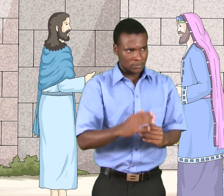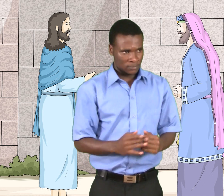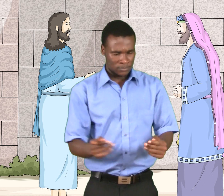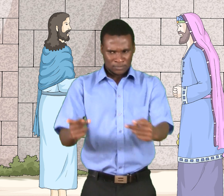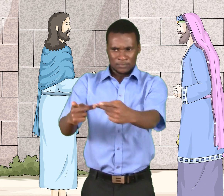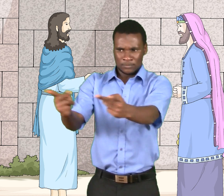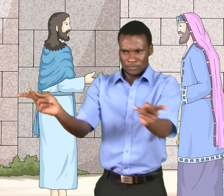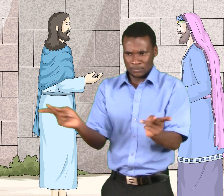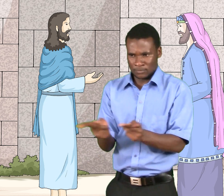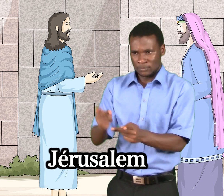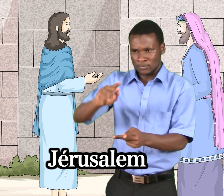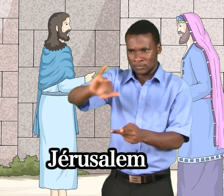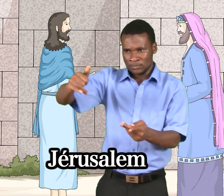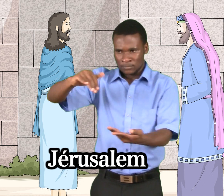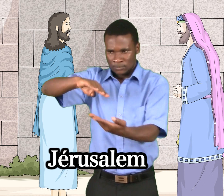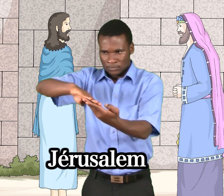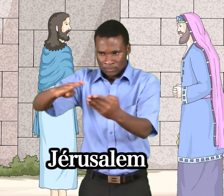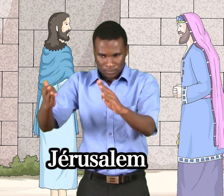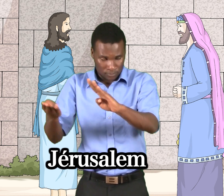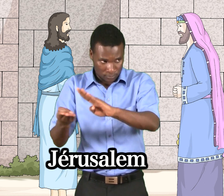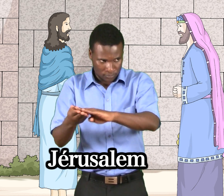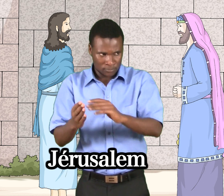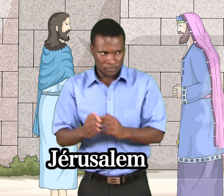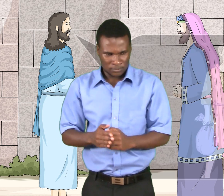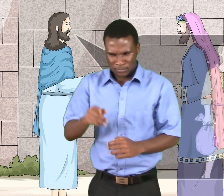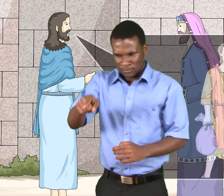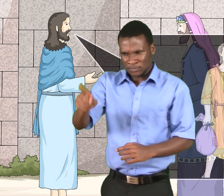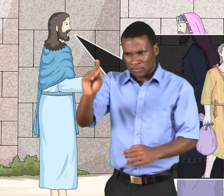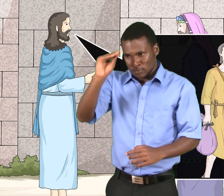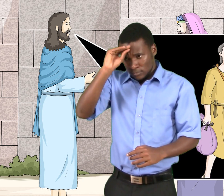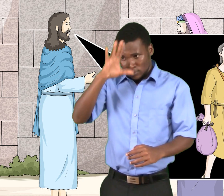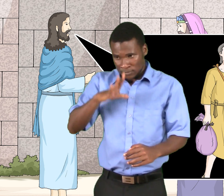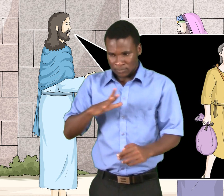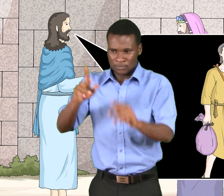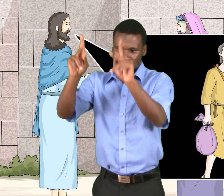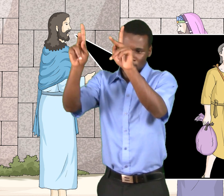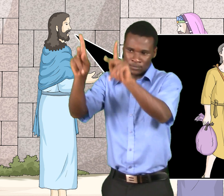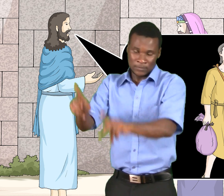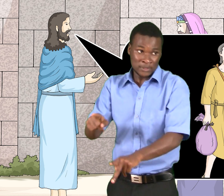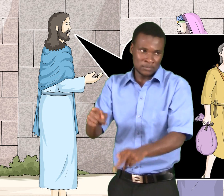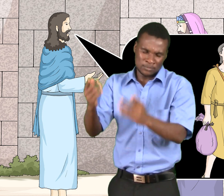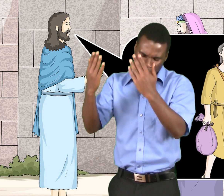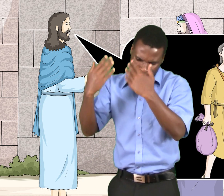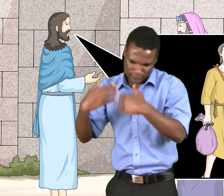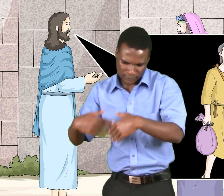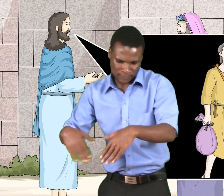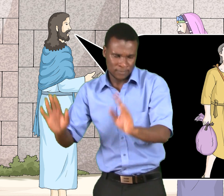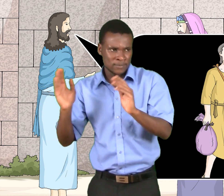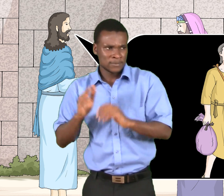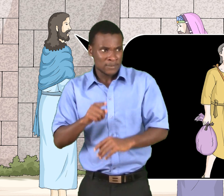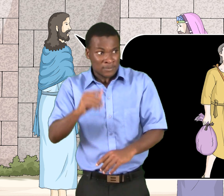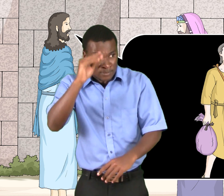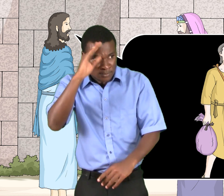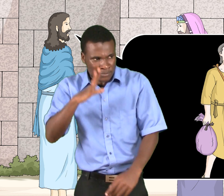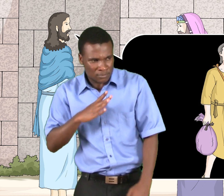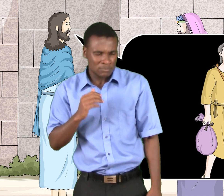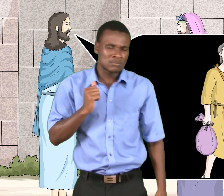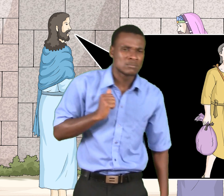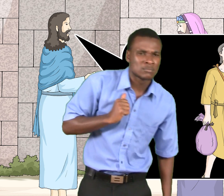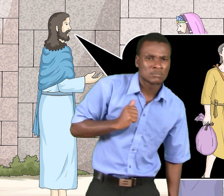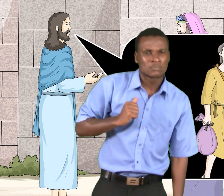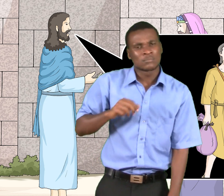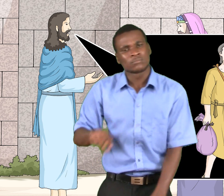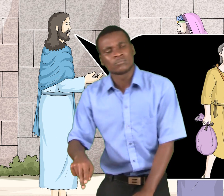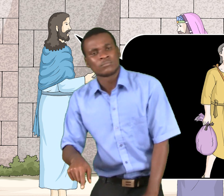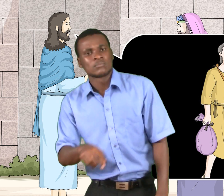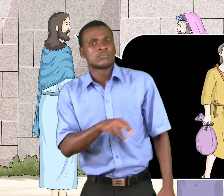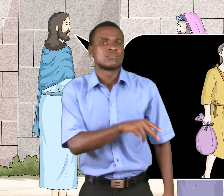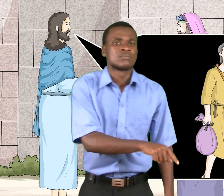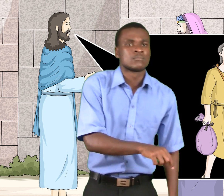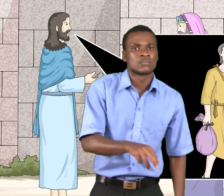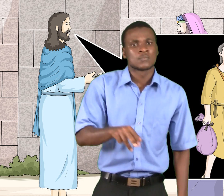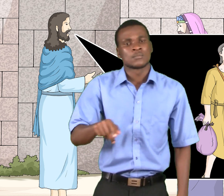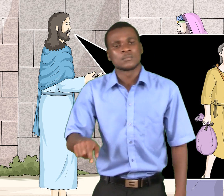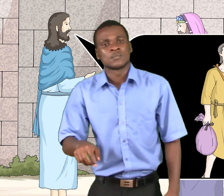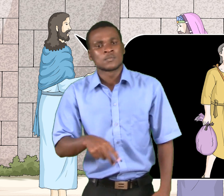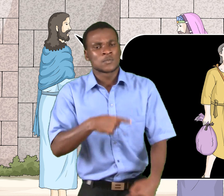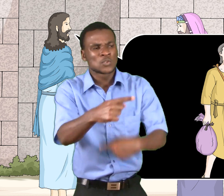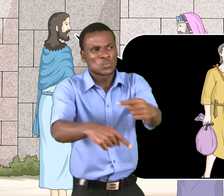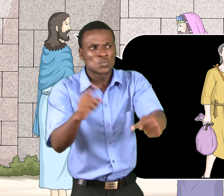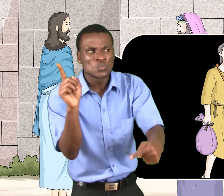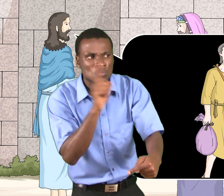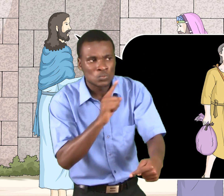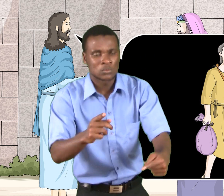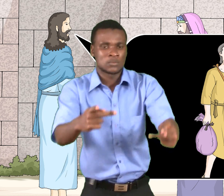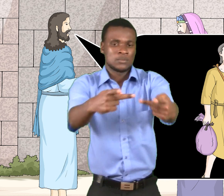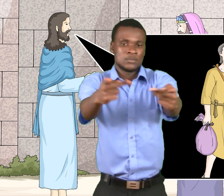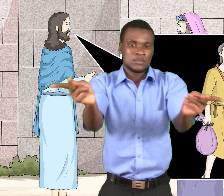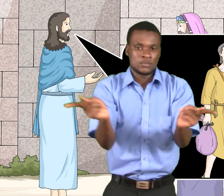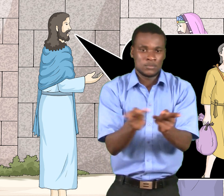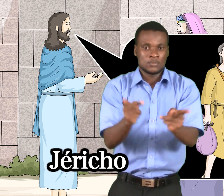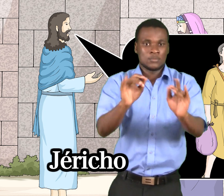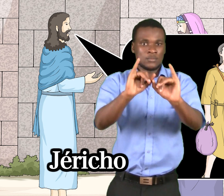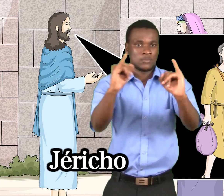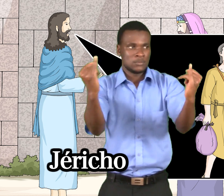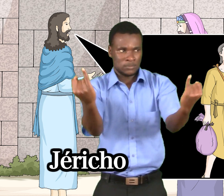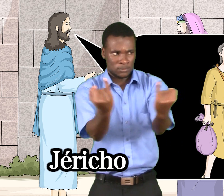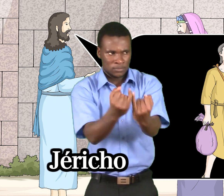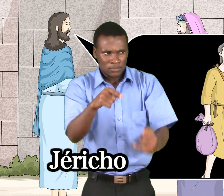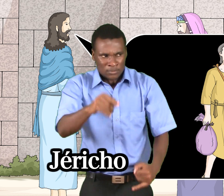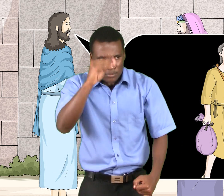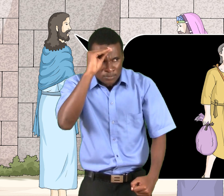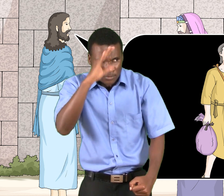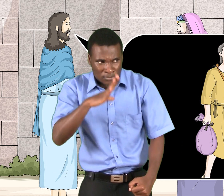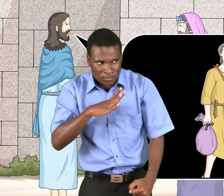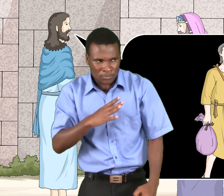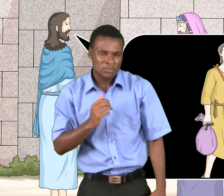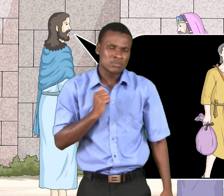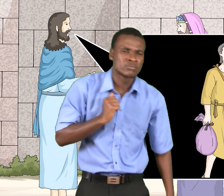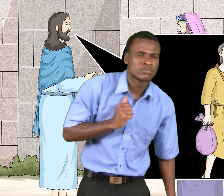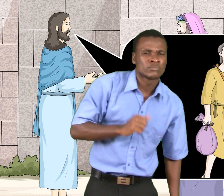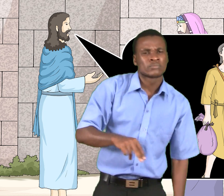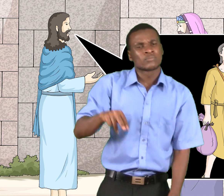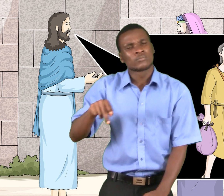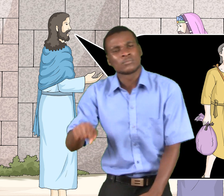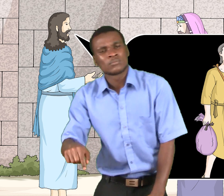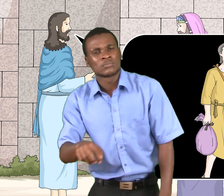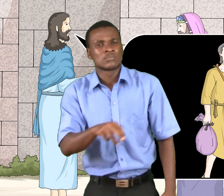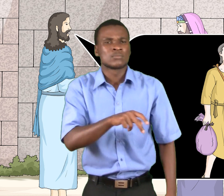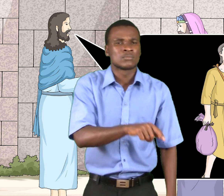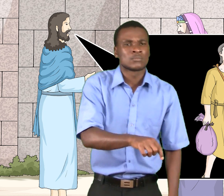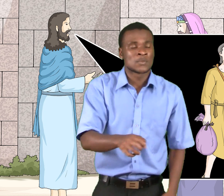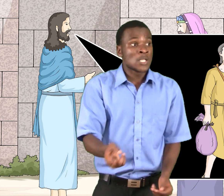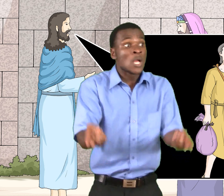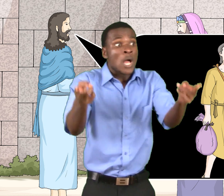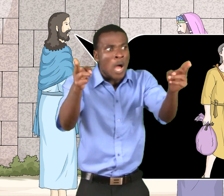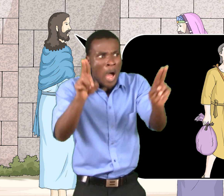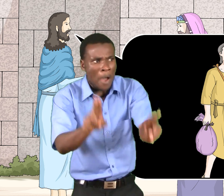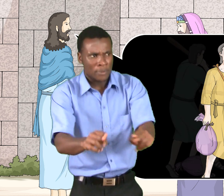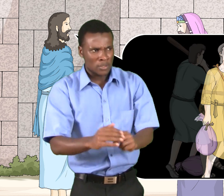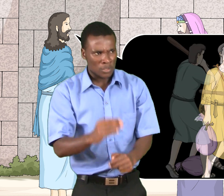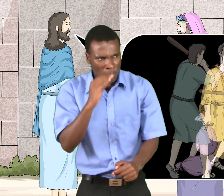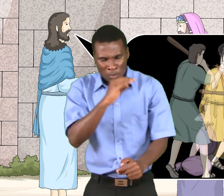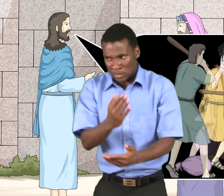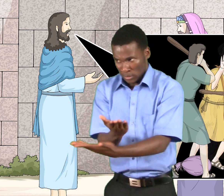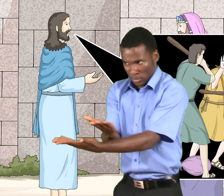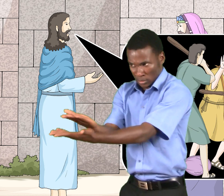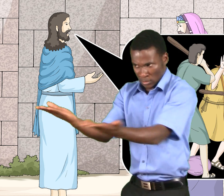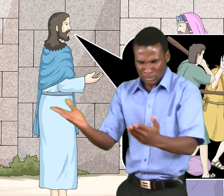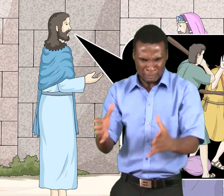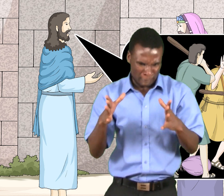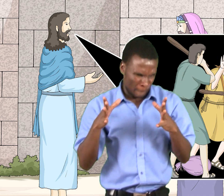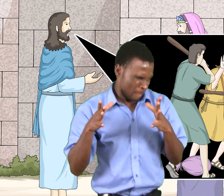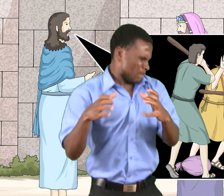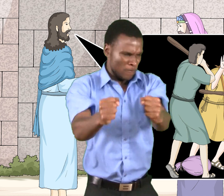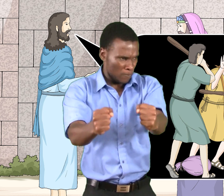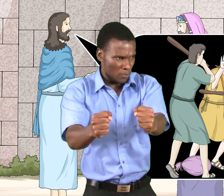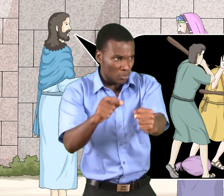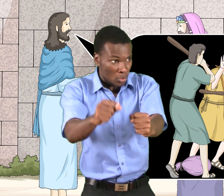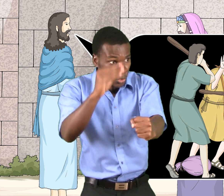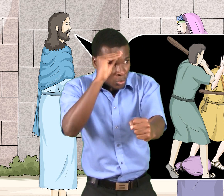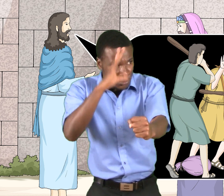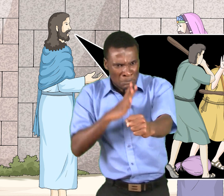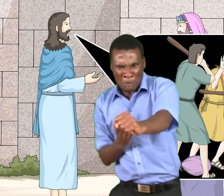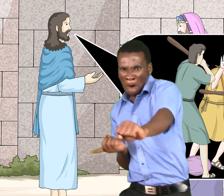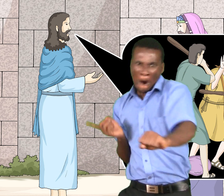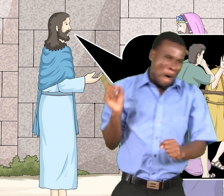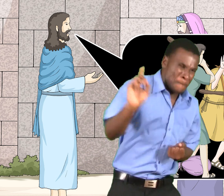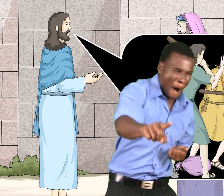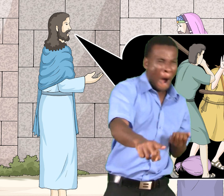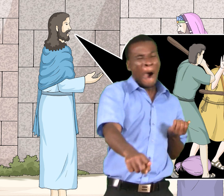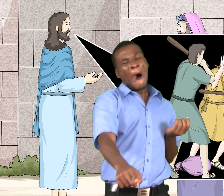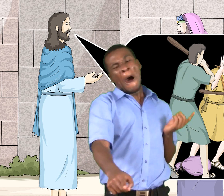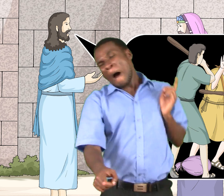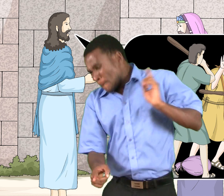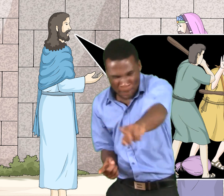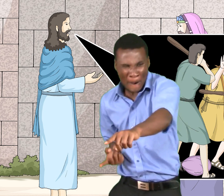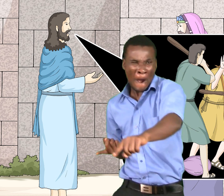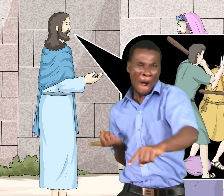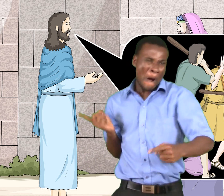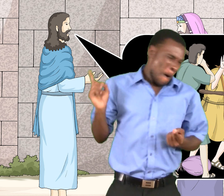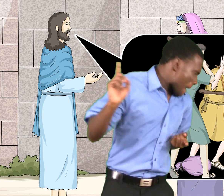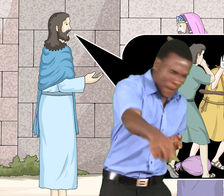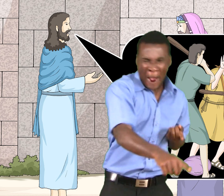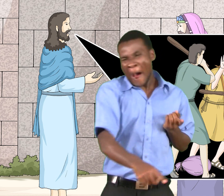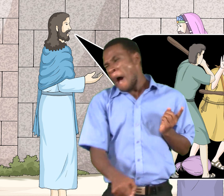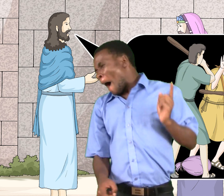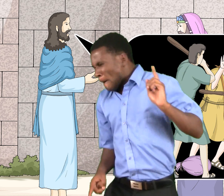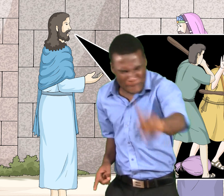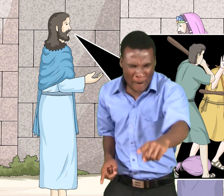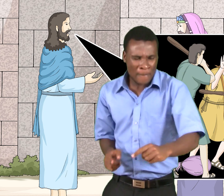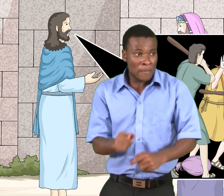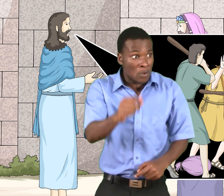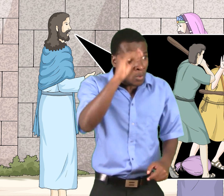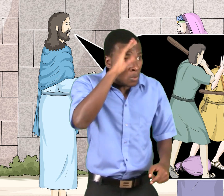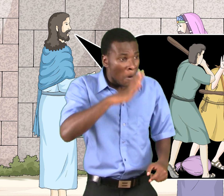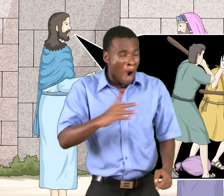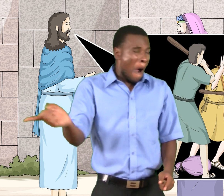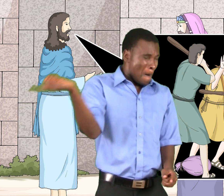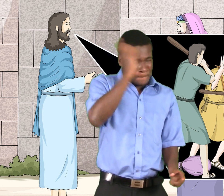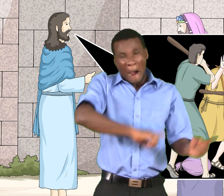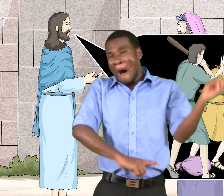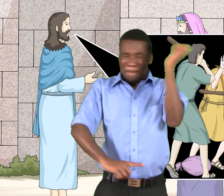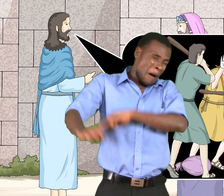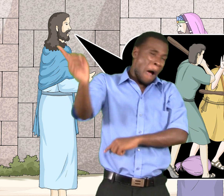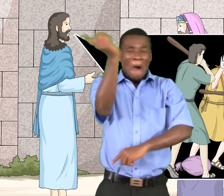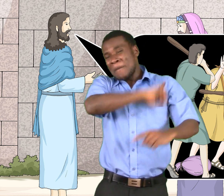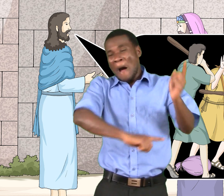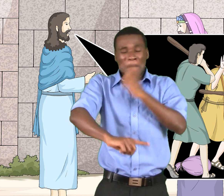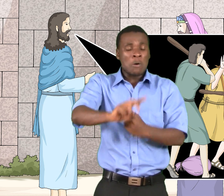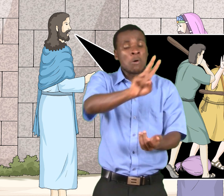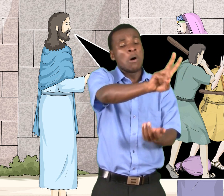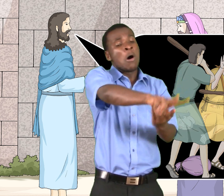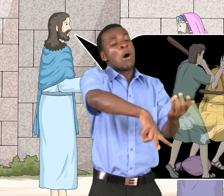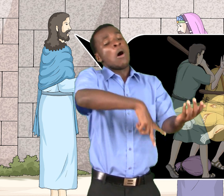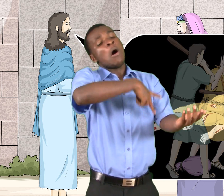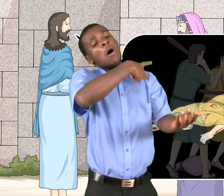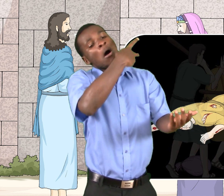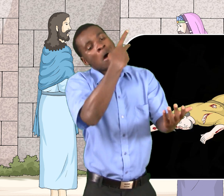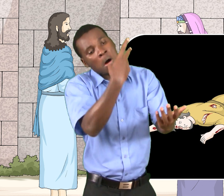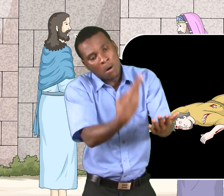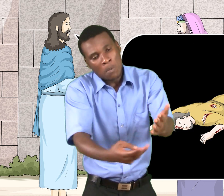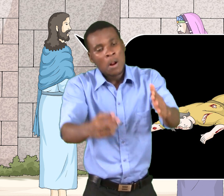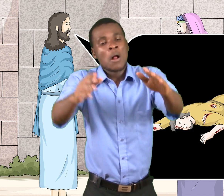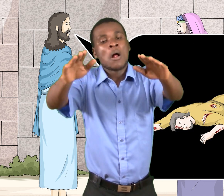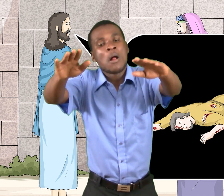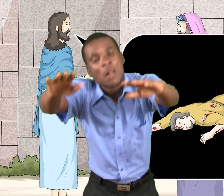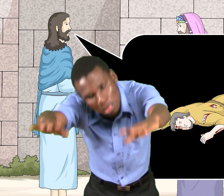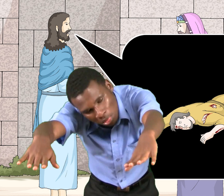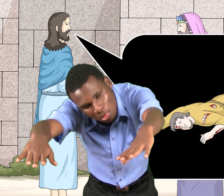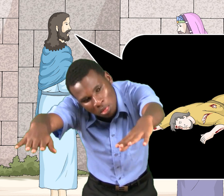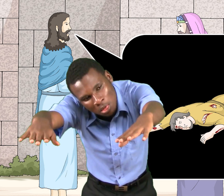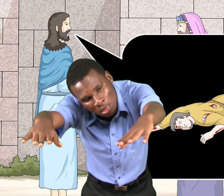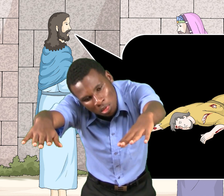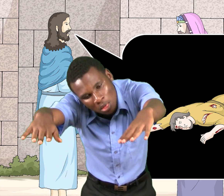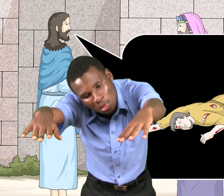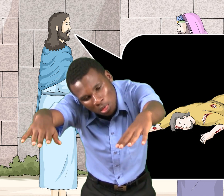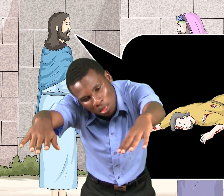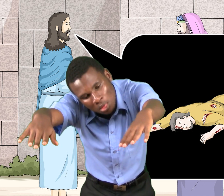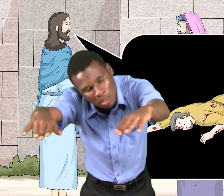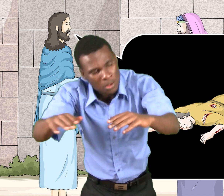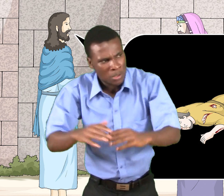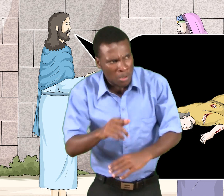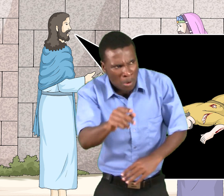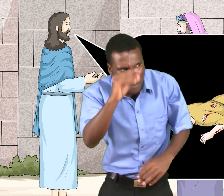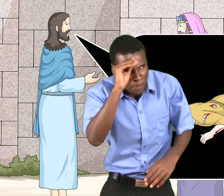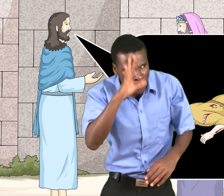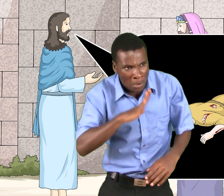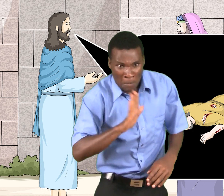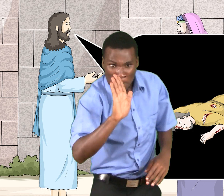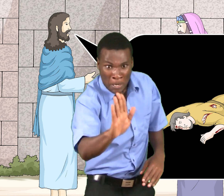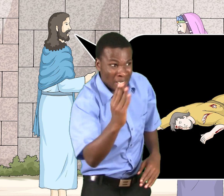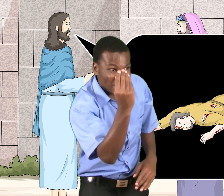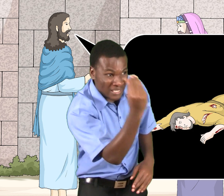Jesus took up this question and said, “A man was going down from Jerusalem to Jericho when he fell into the hands of robbers.